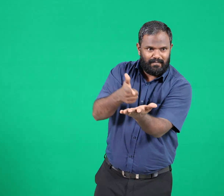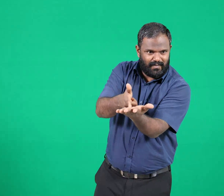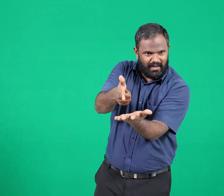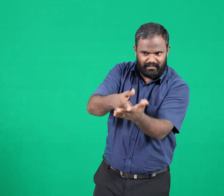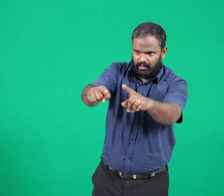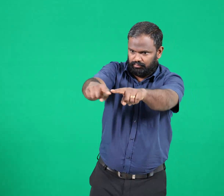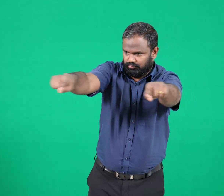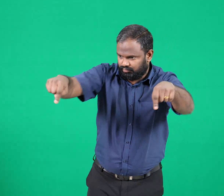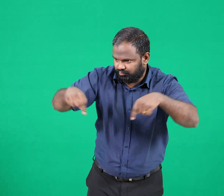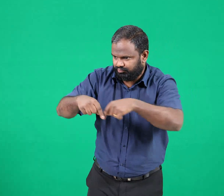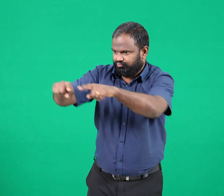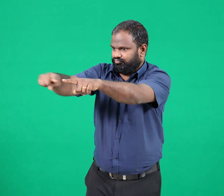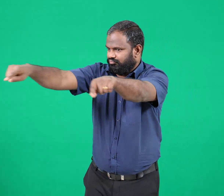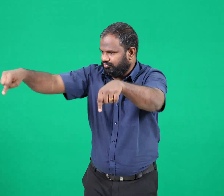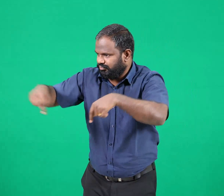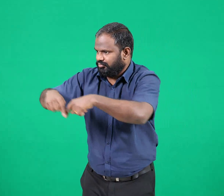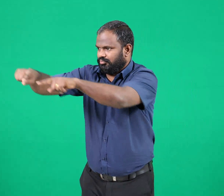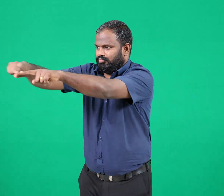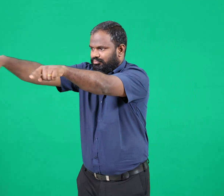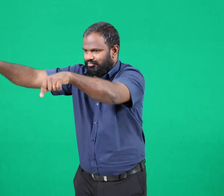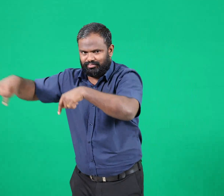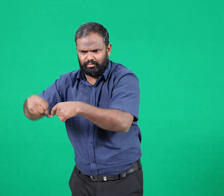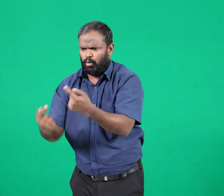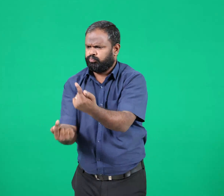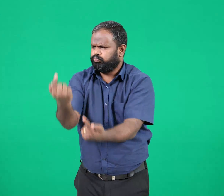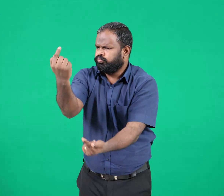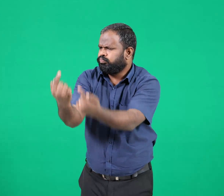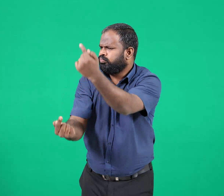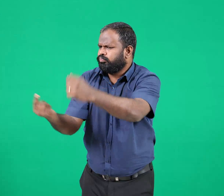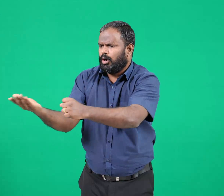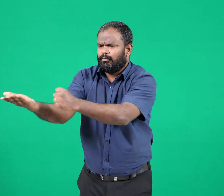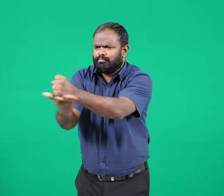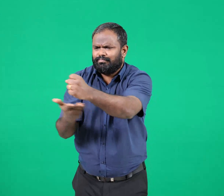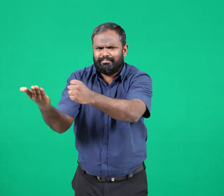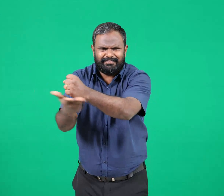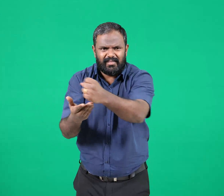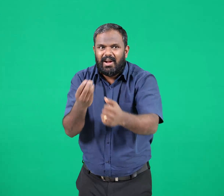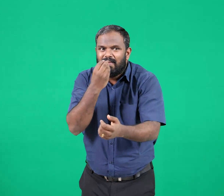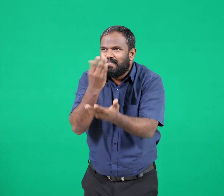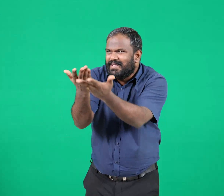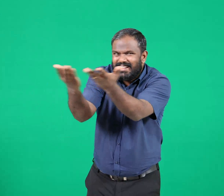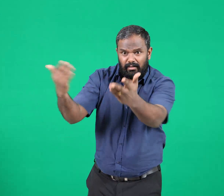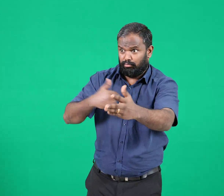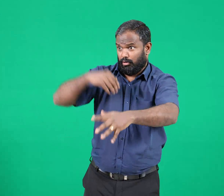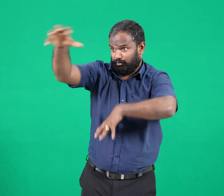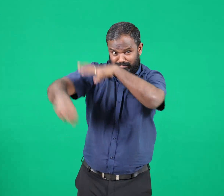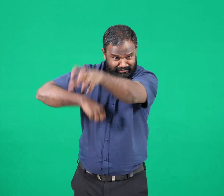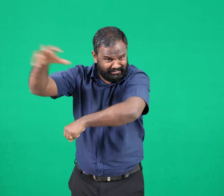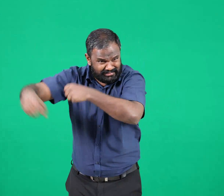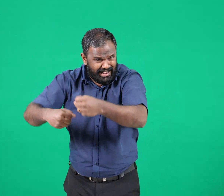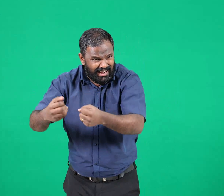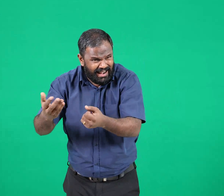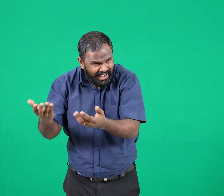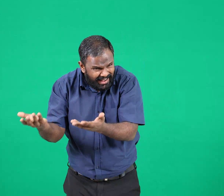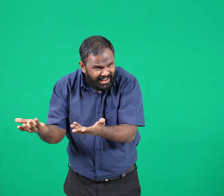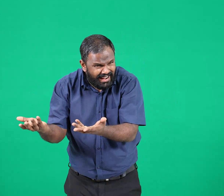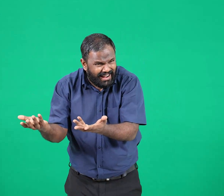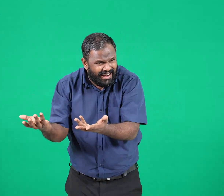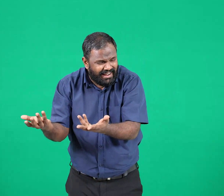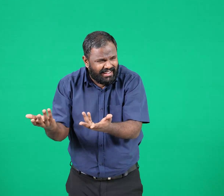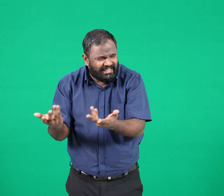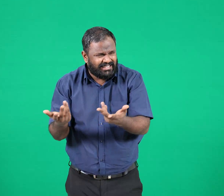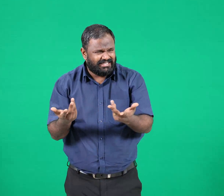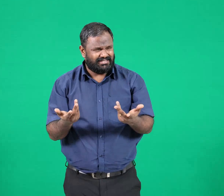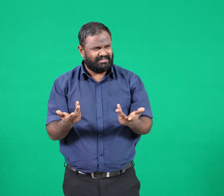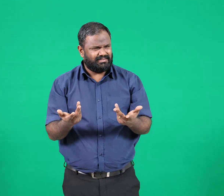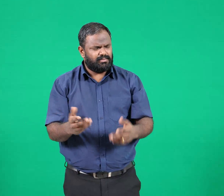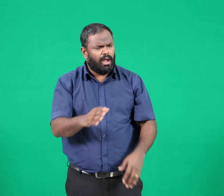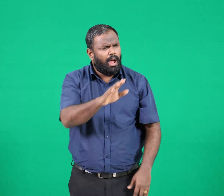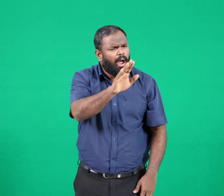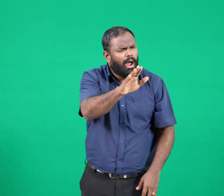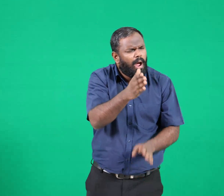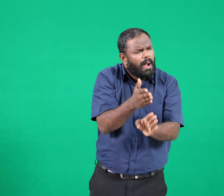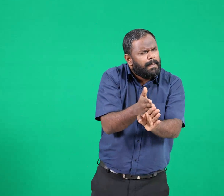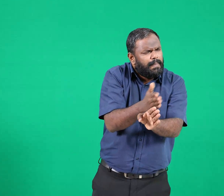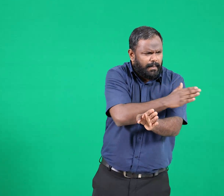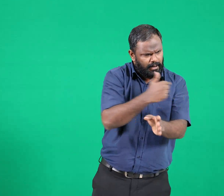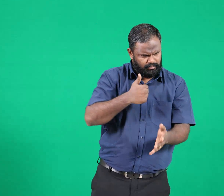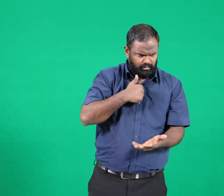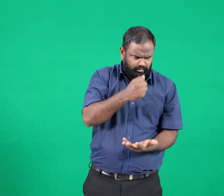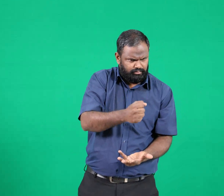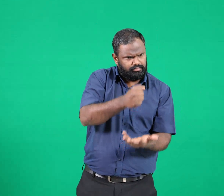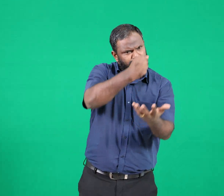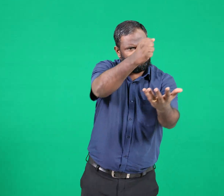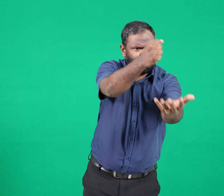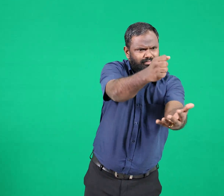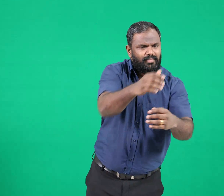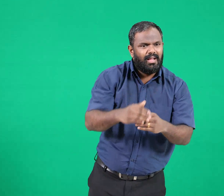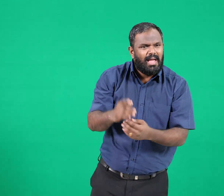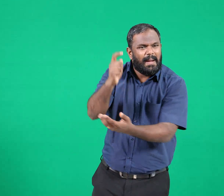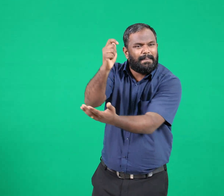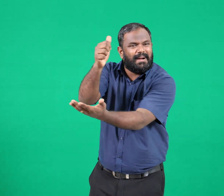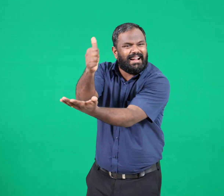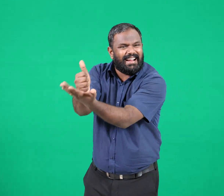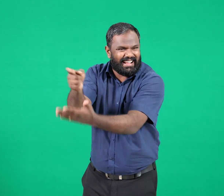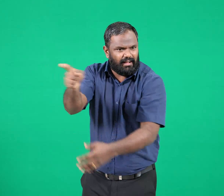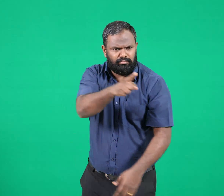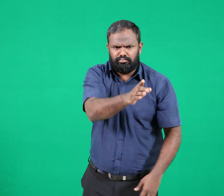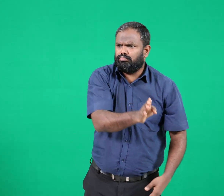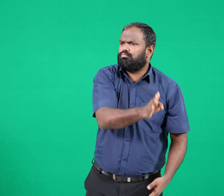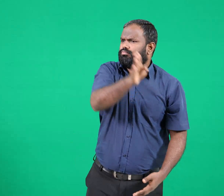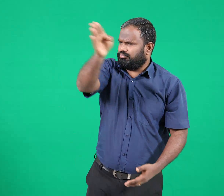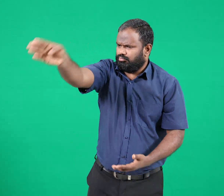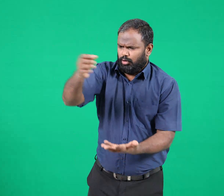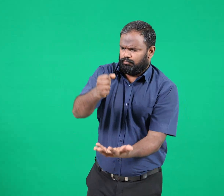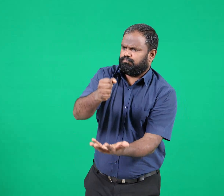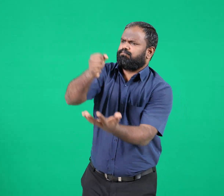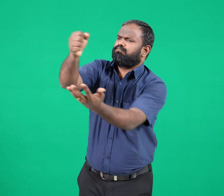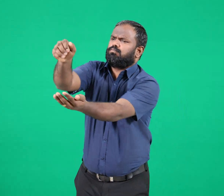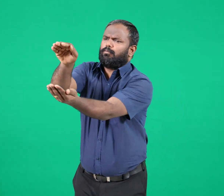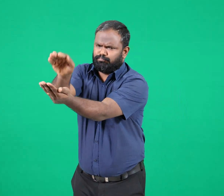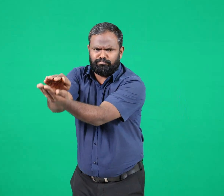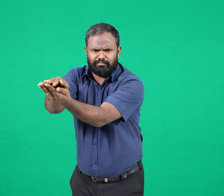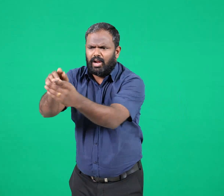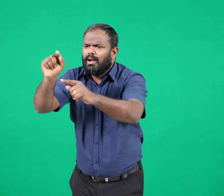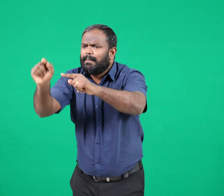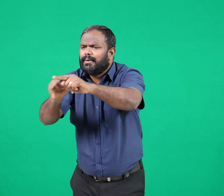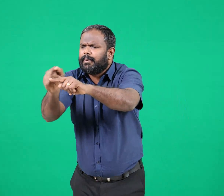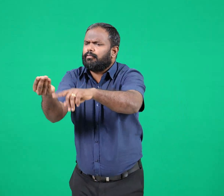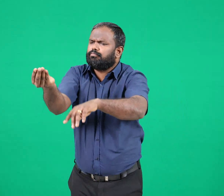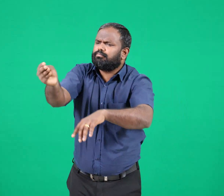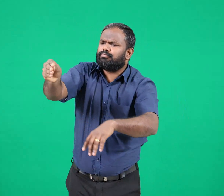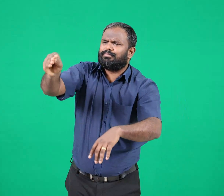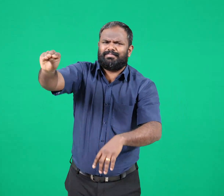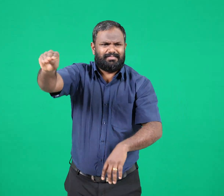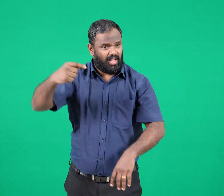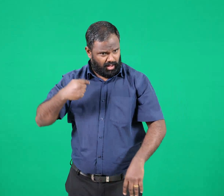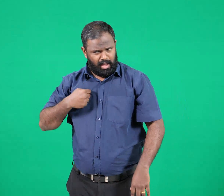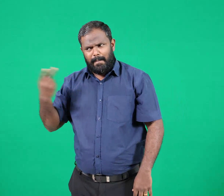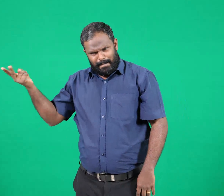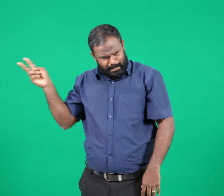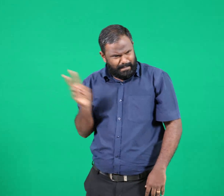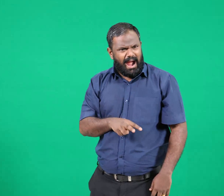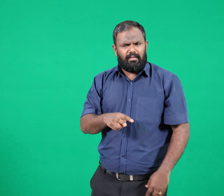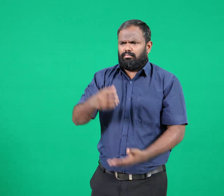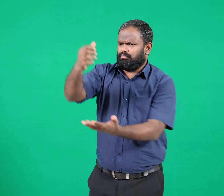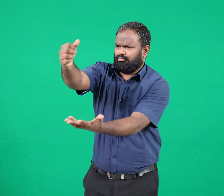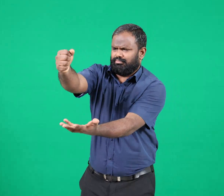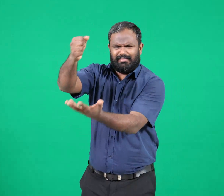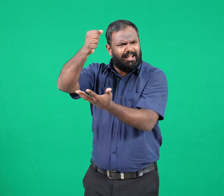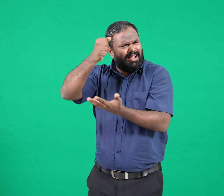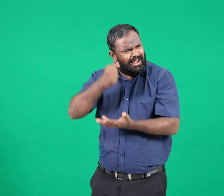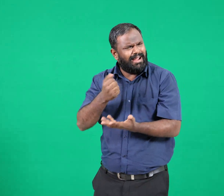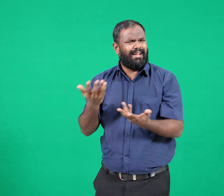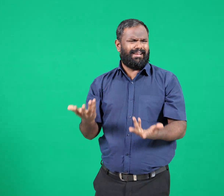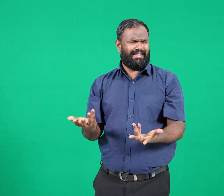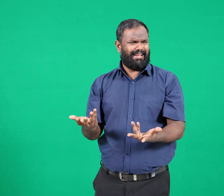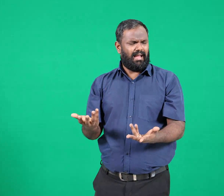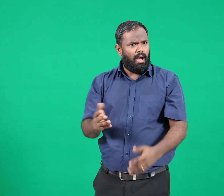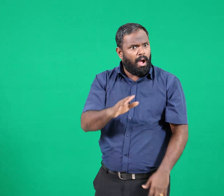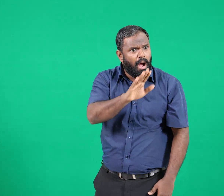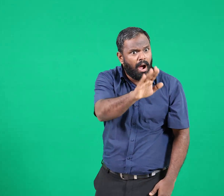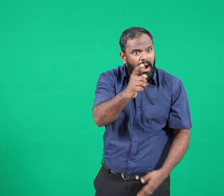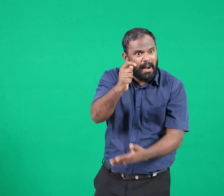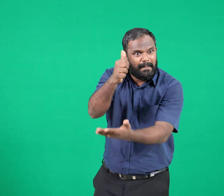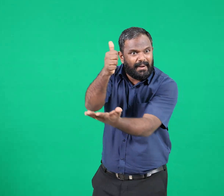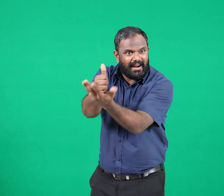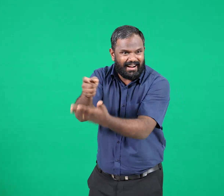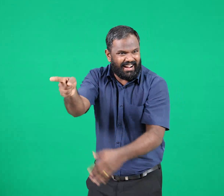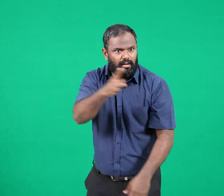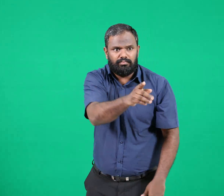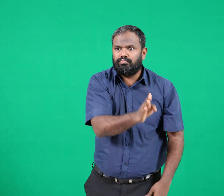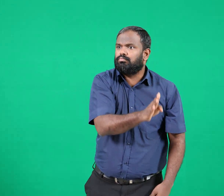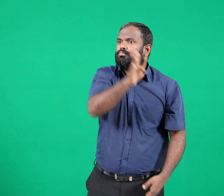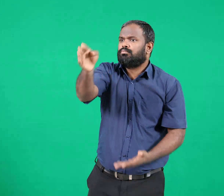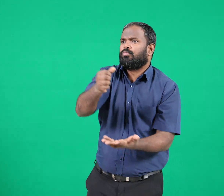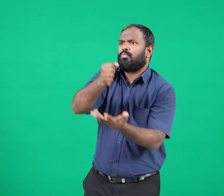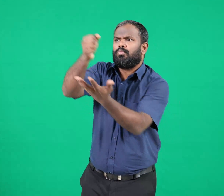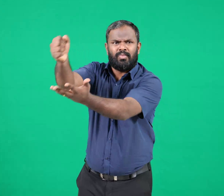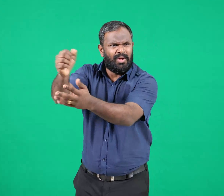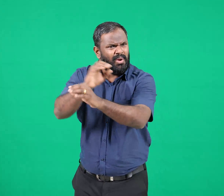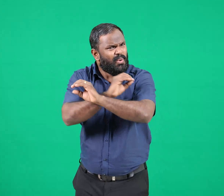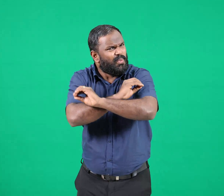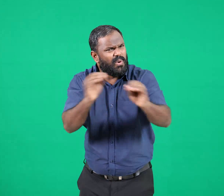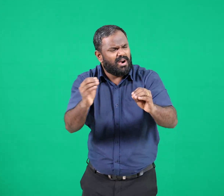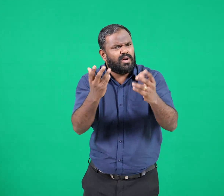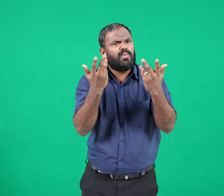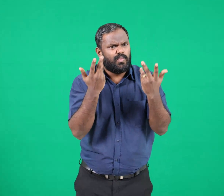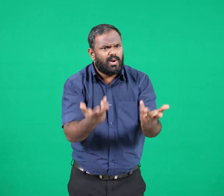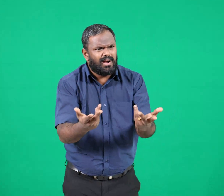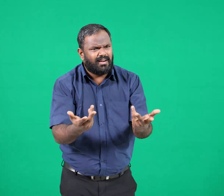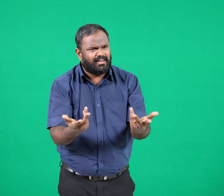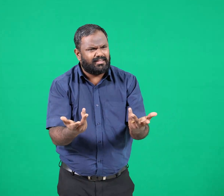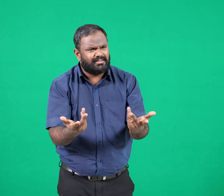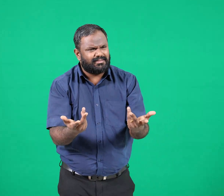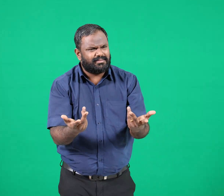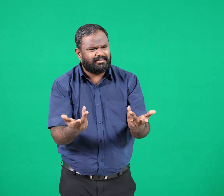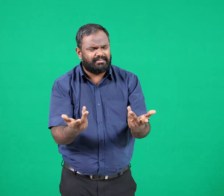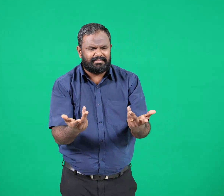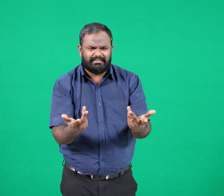Why then did you not deposit my money in the bank, and upon my return I could have collected it with interest?'